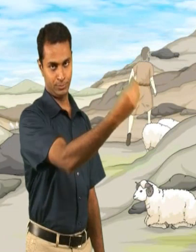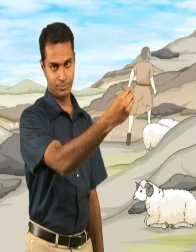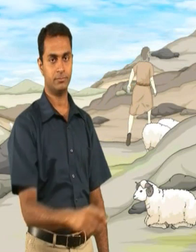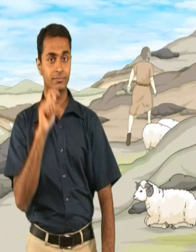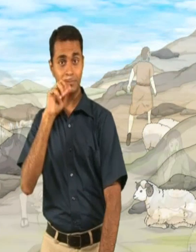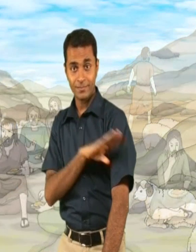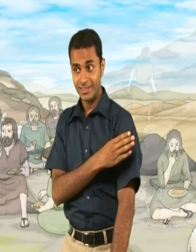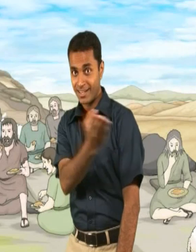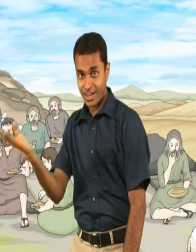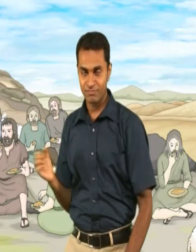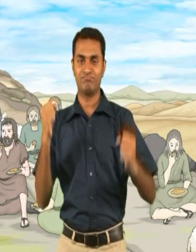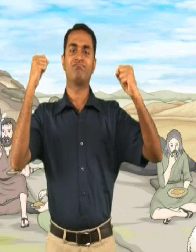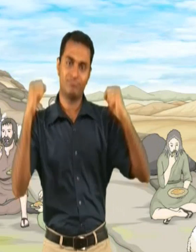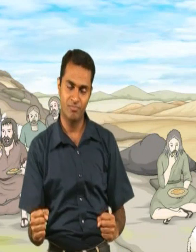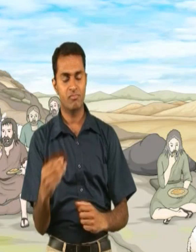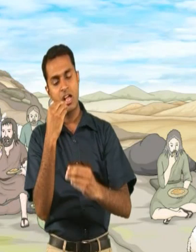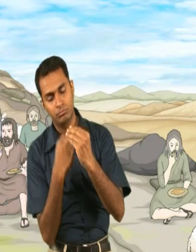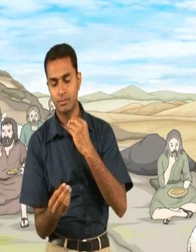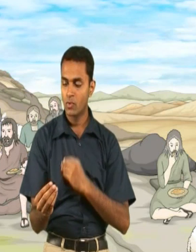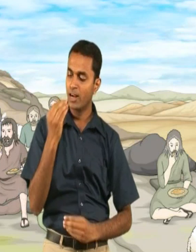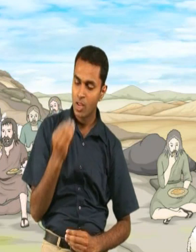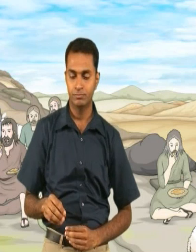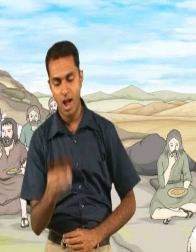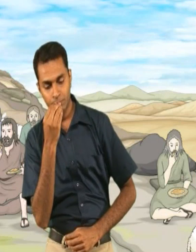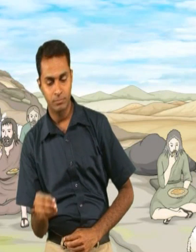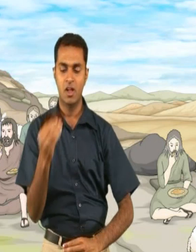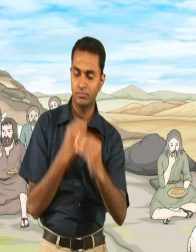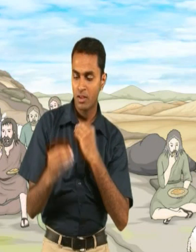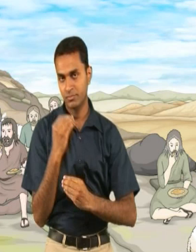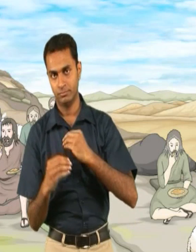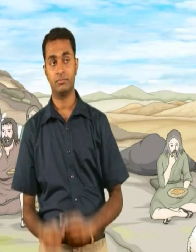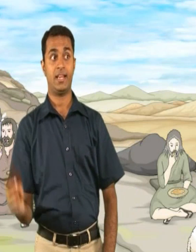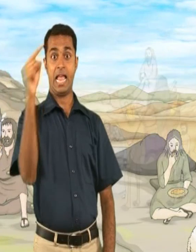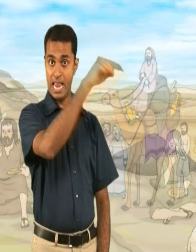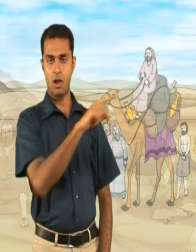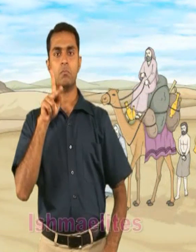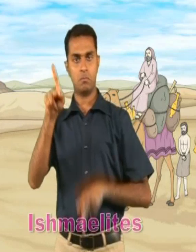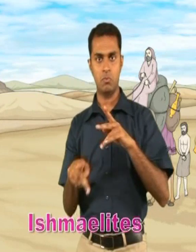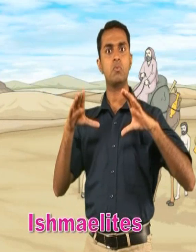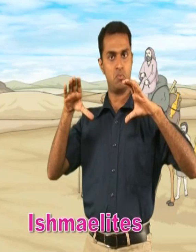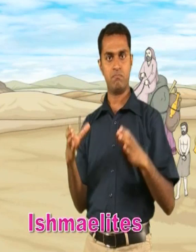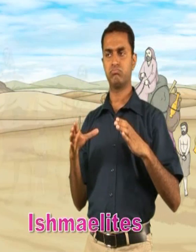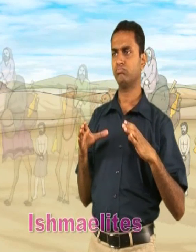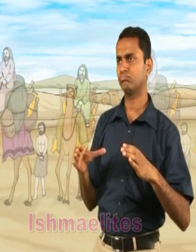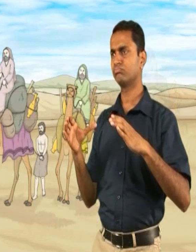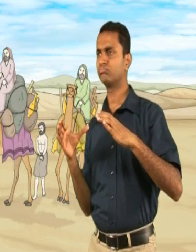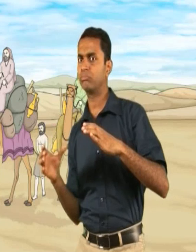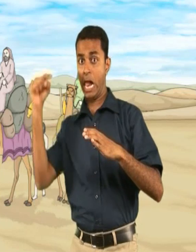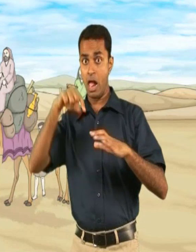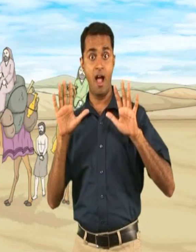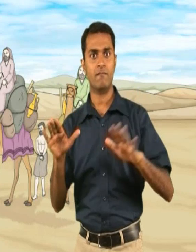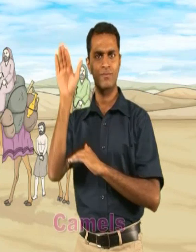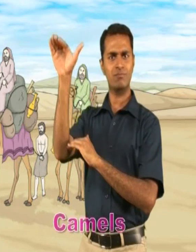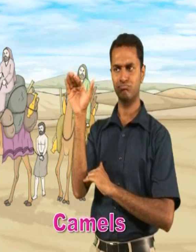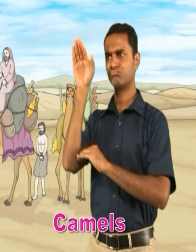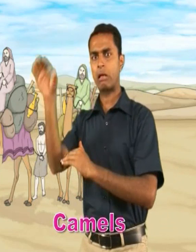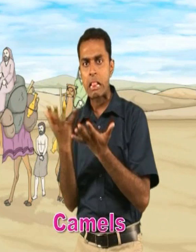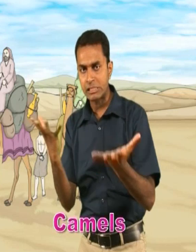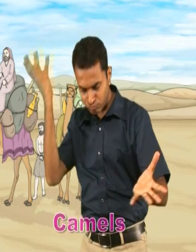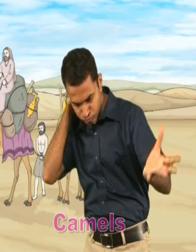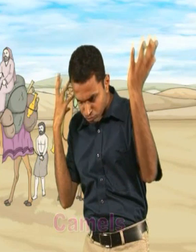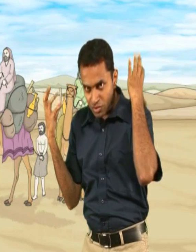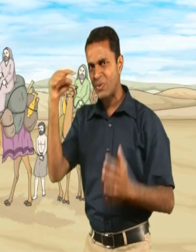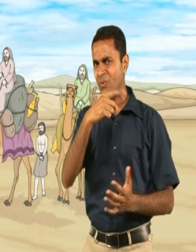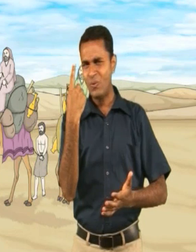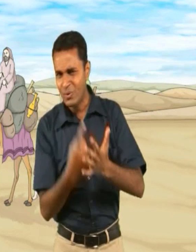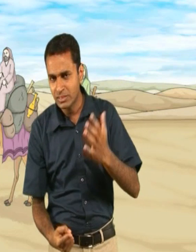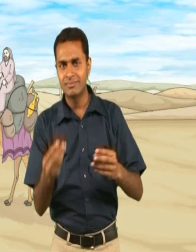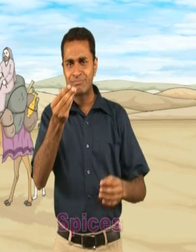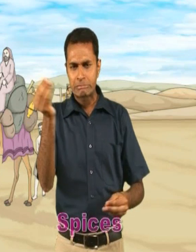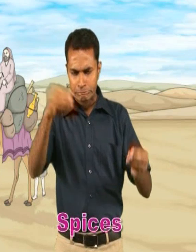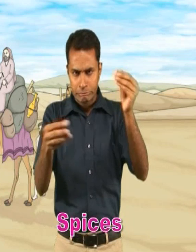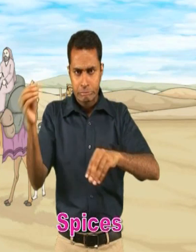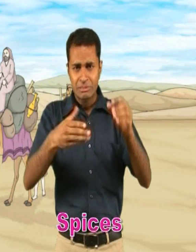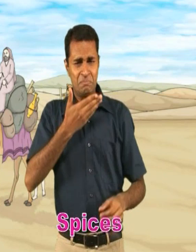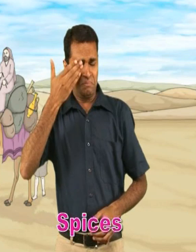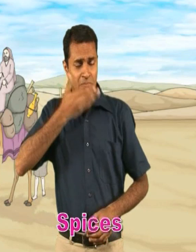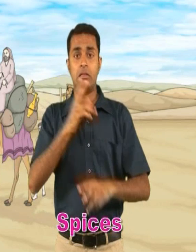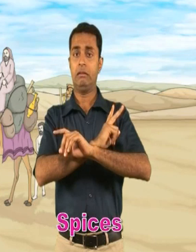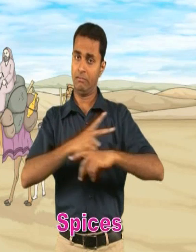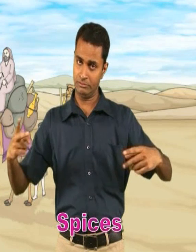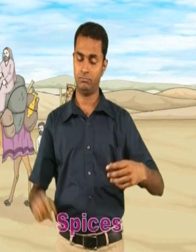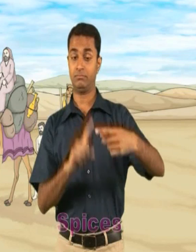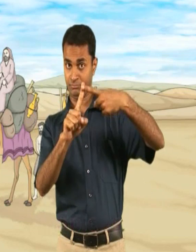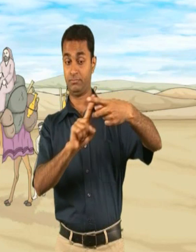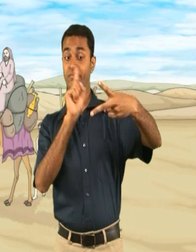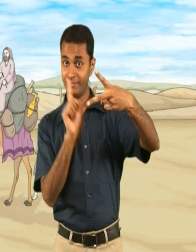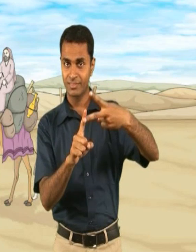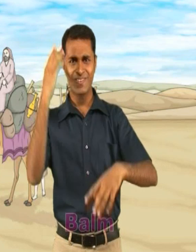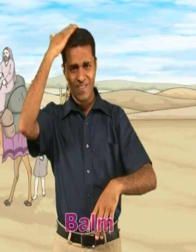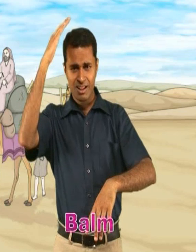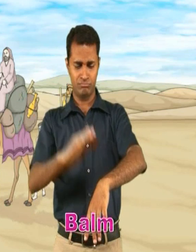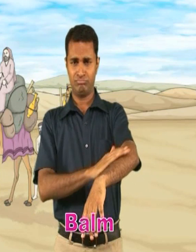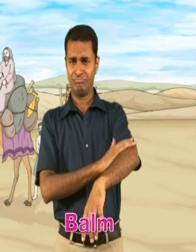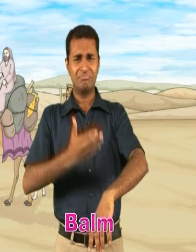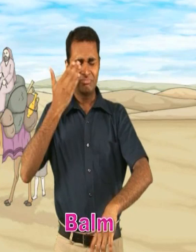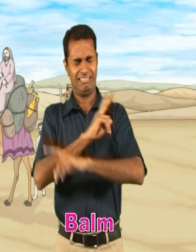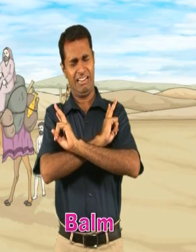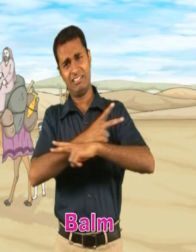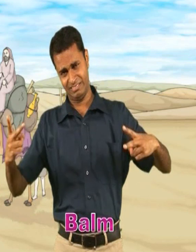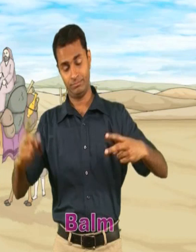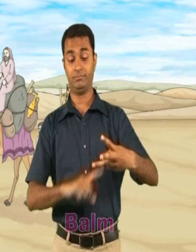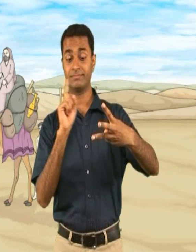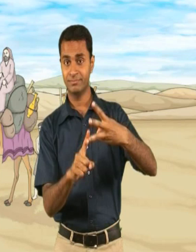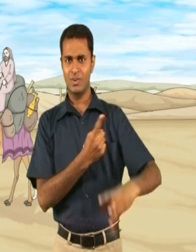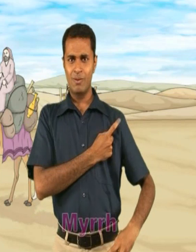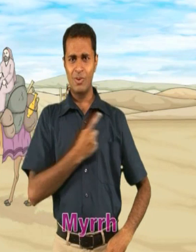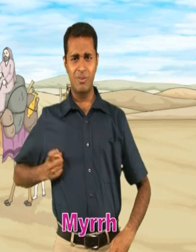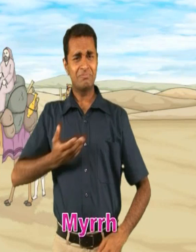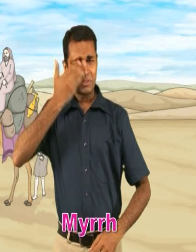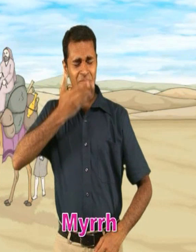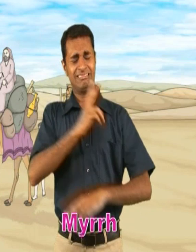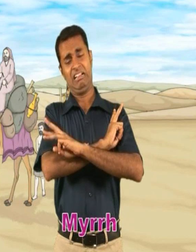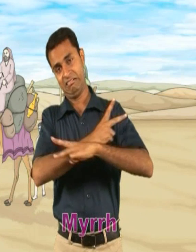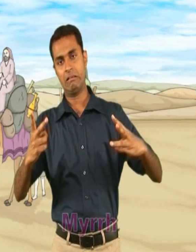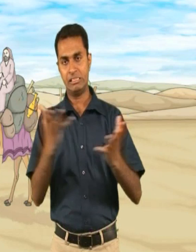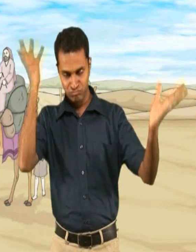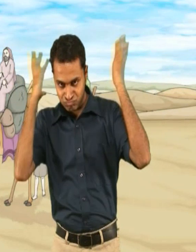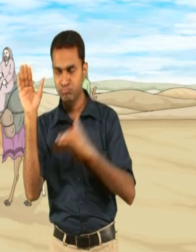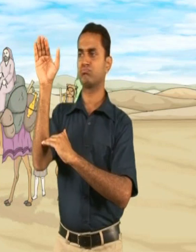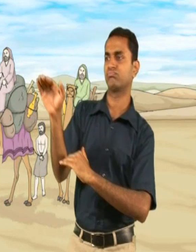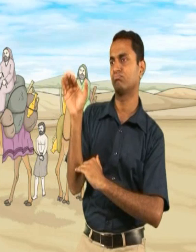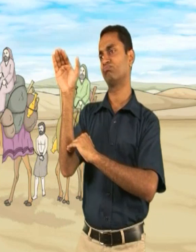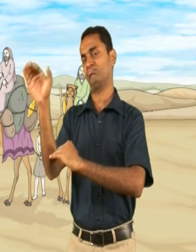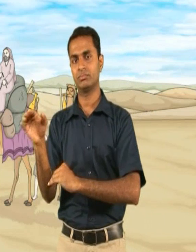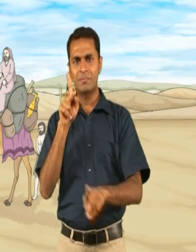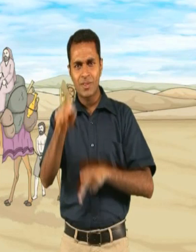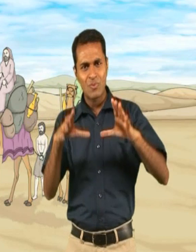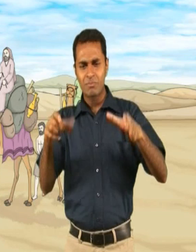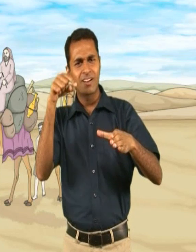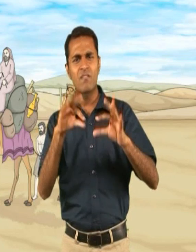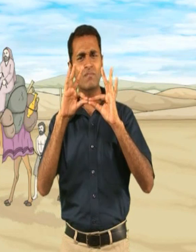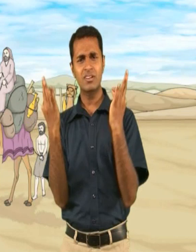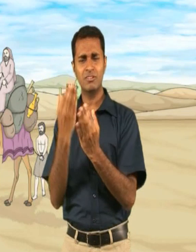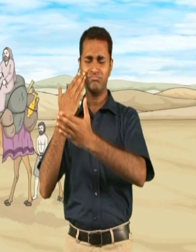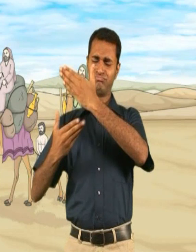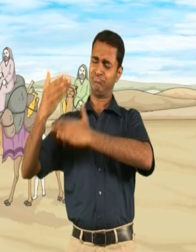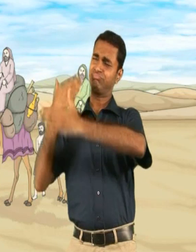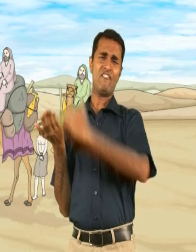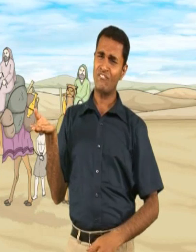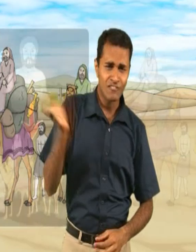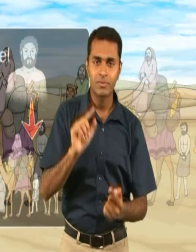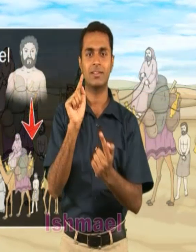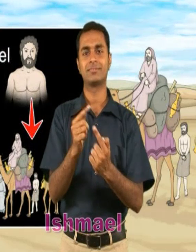And as they sat down to eat a meal, they looked up and saw a caravan of Ishmaelites coming from Gilead.